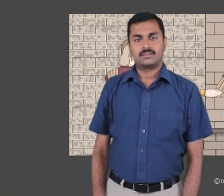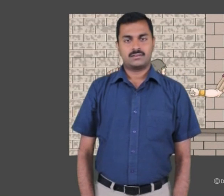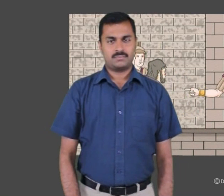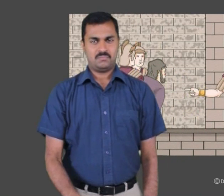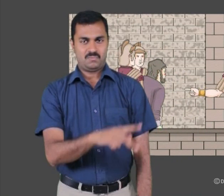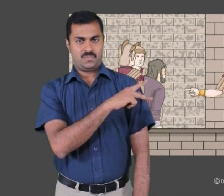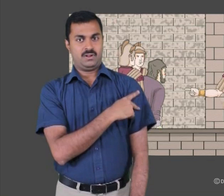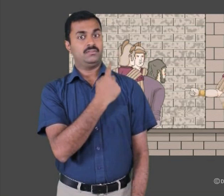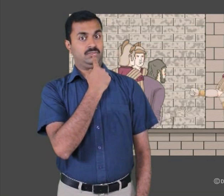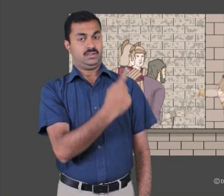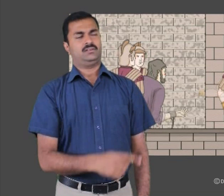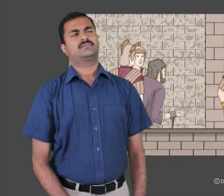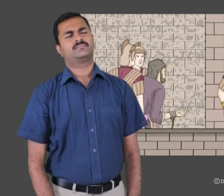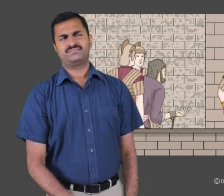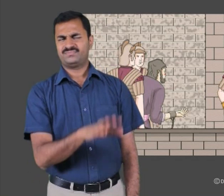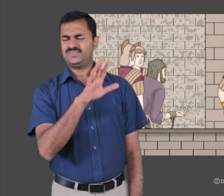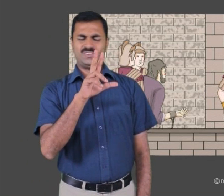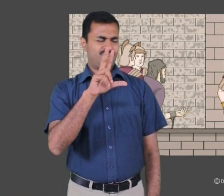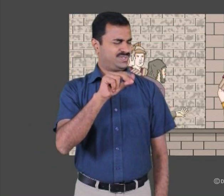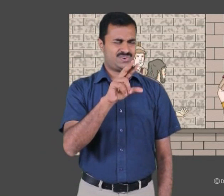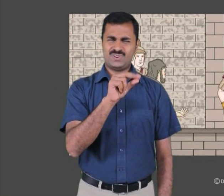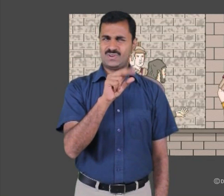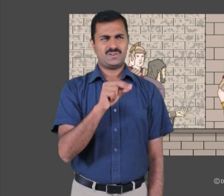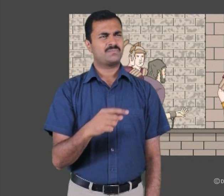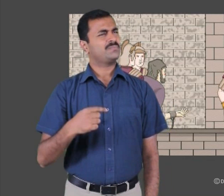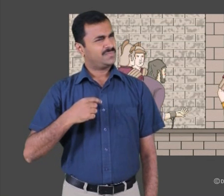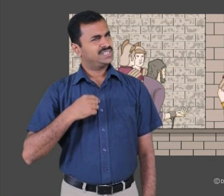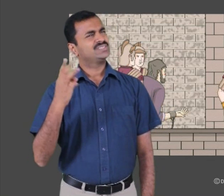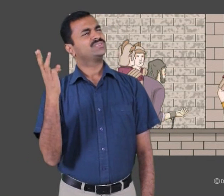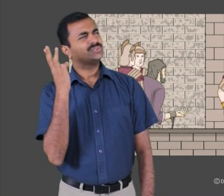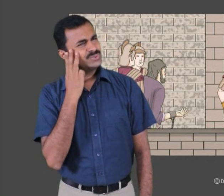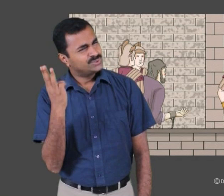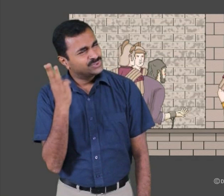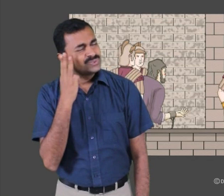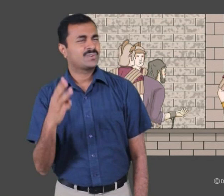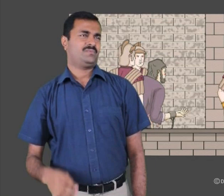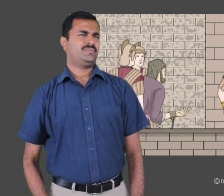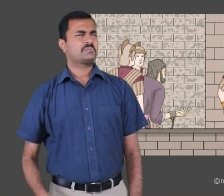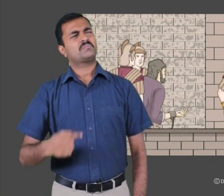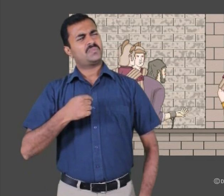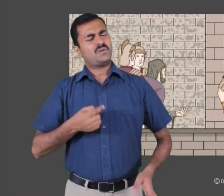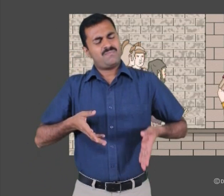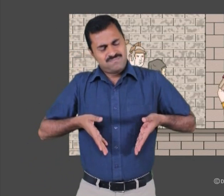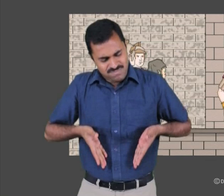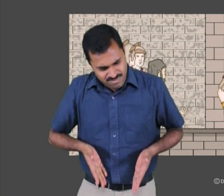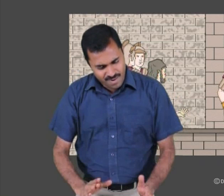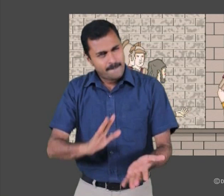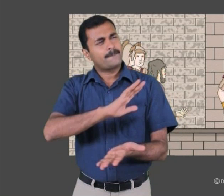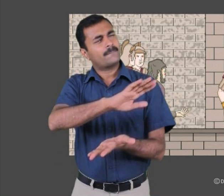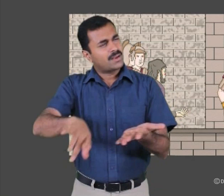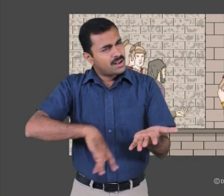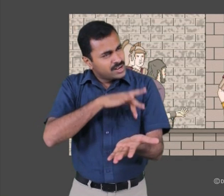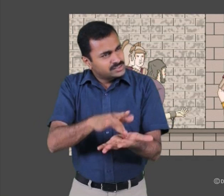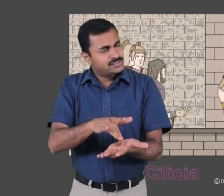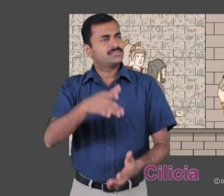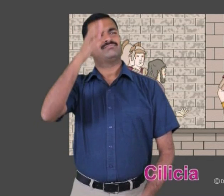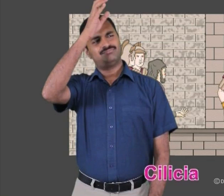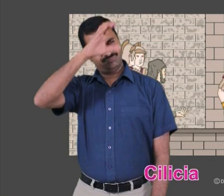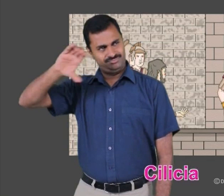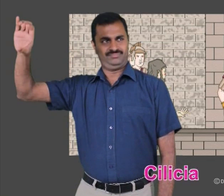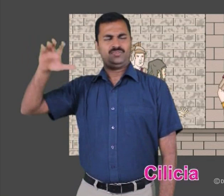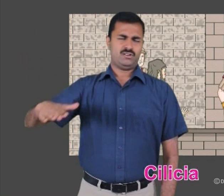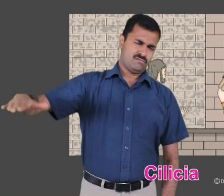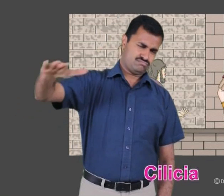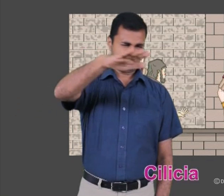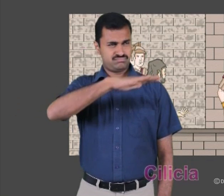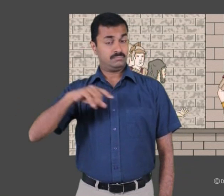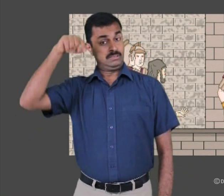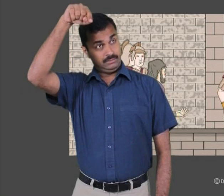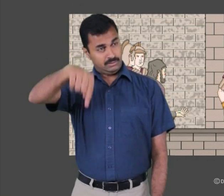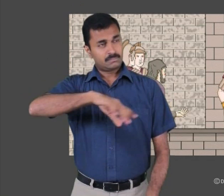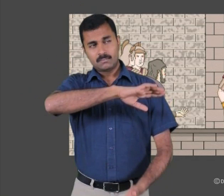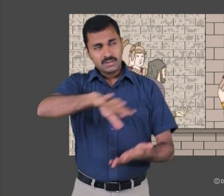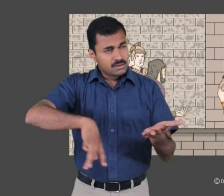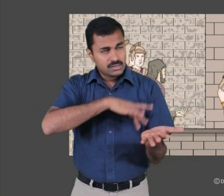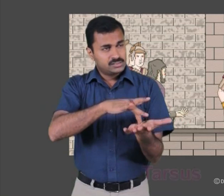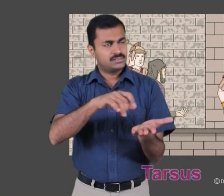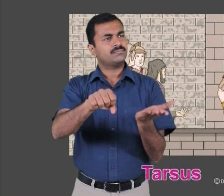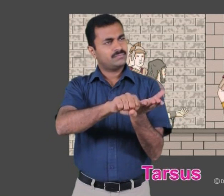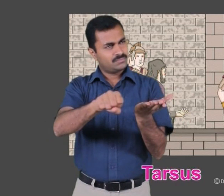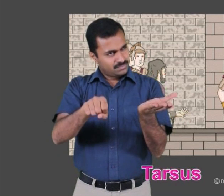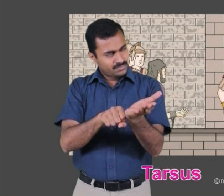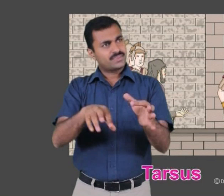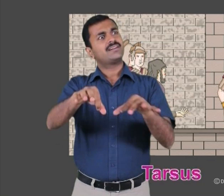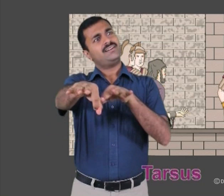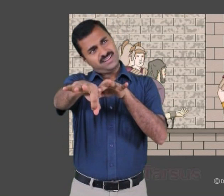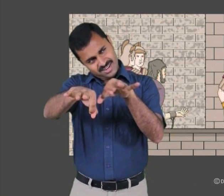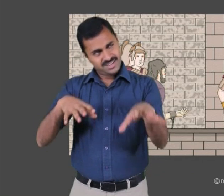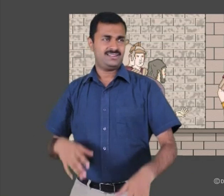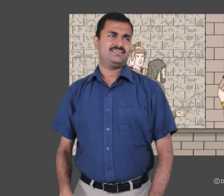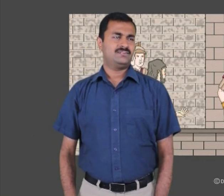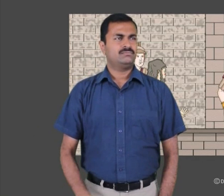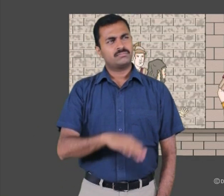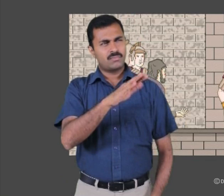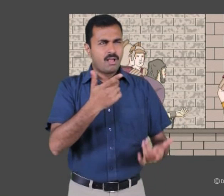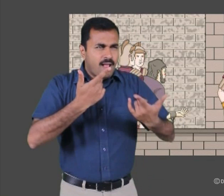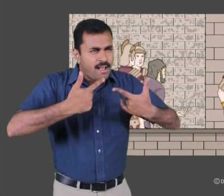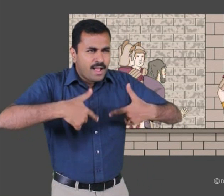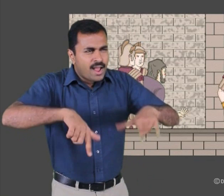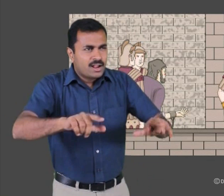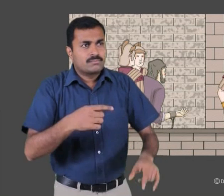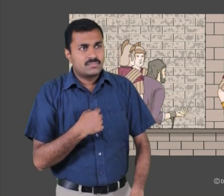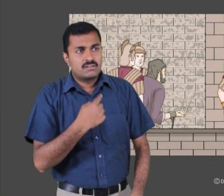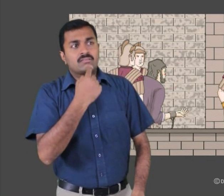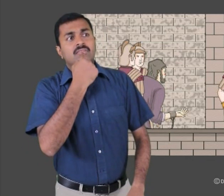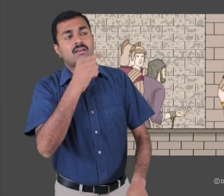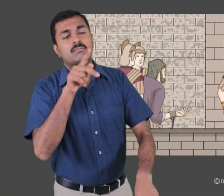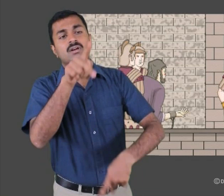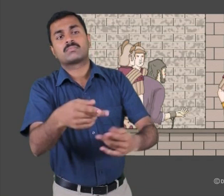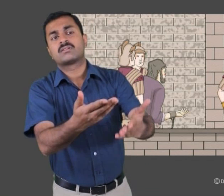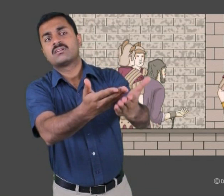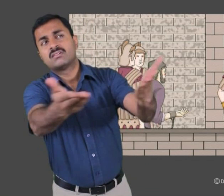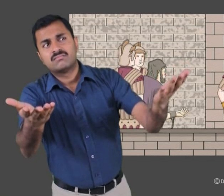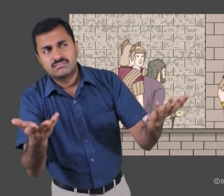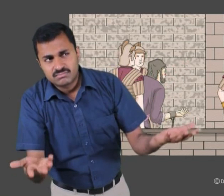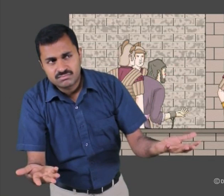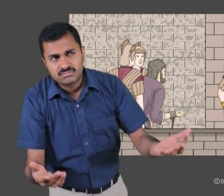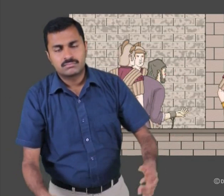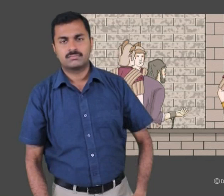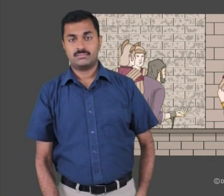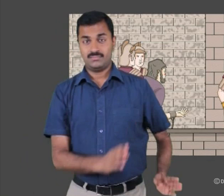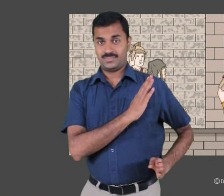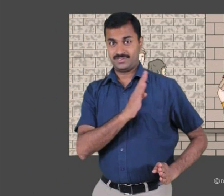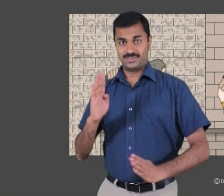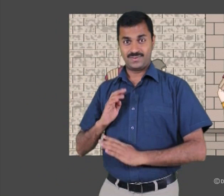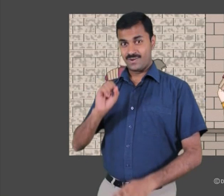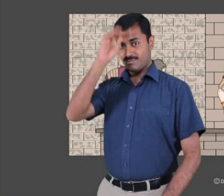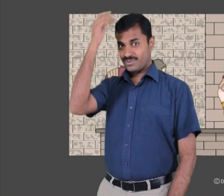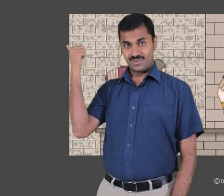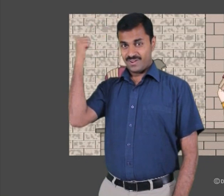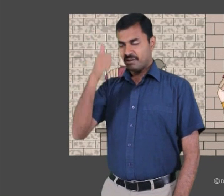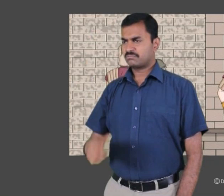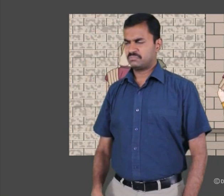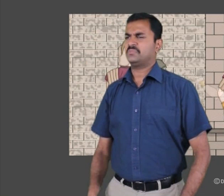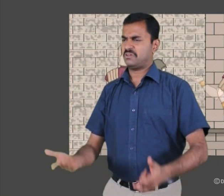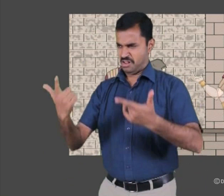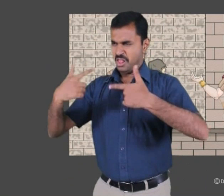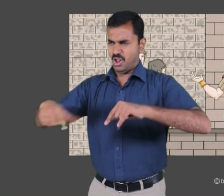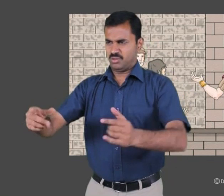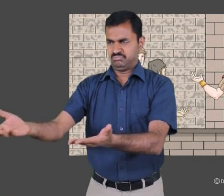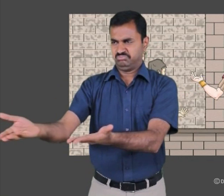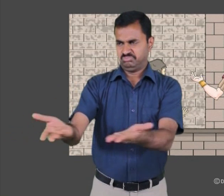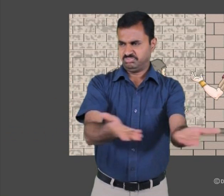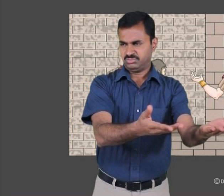But Paul answered, “I am a Jew from Tarsus in Cilicia, a citizen of no ordinary city.